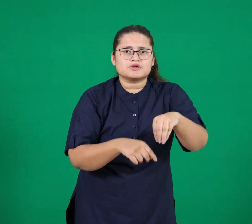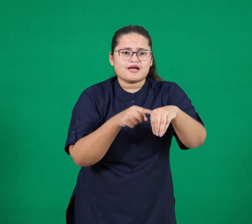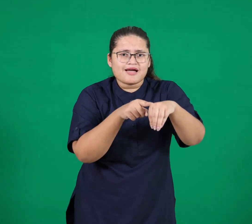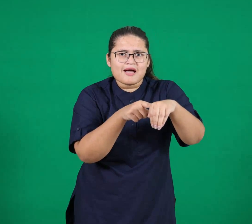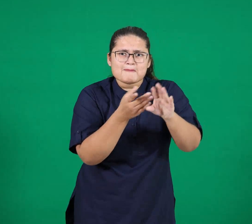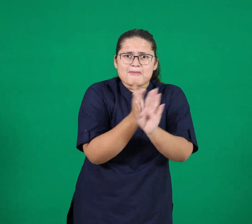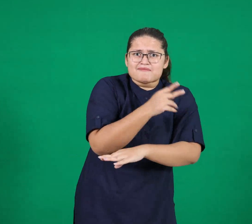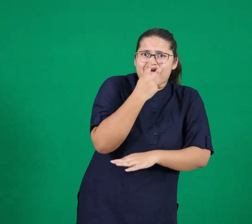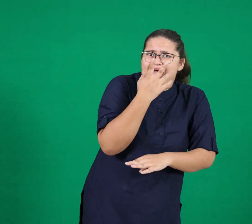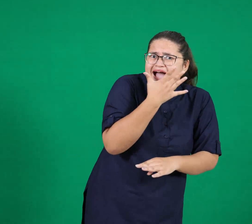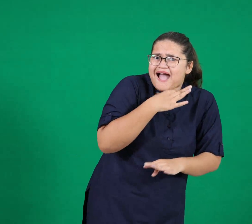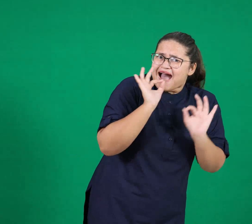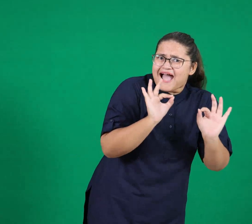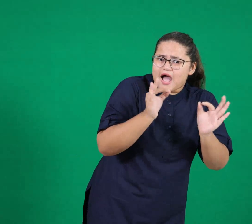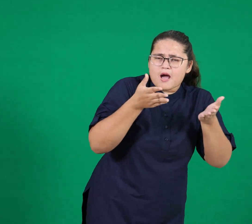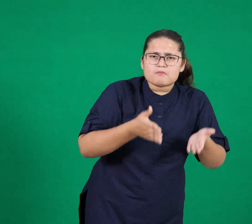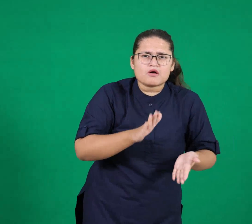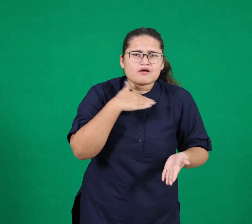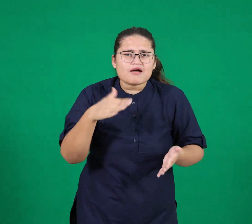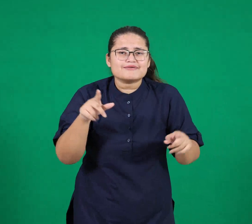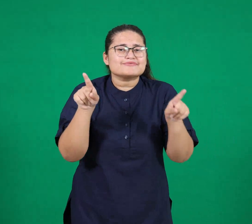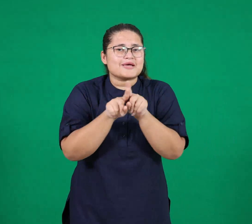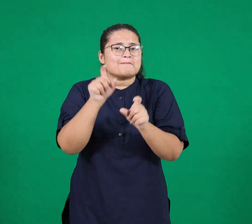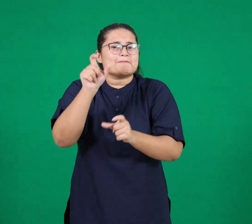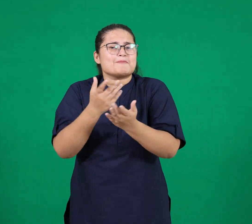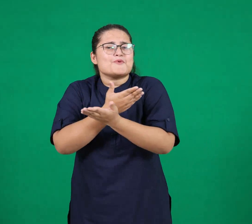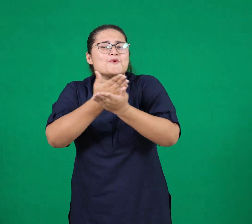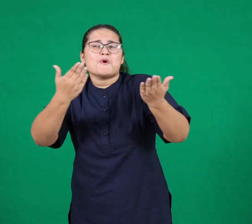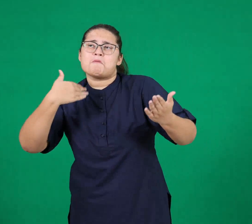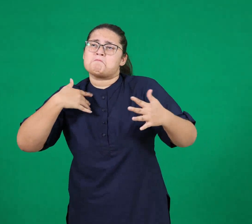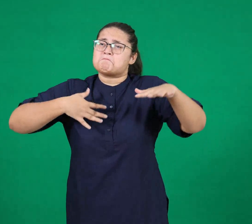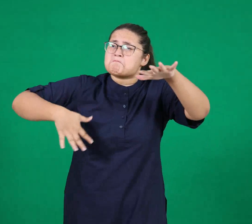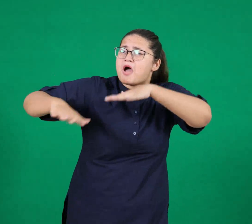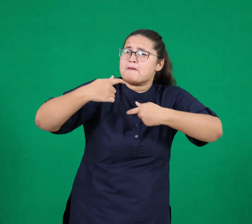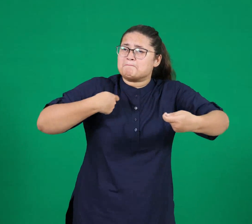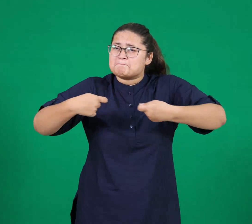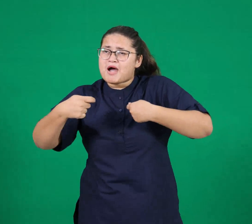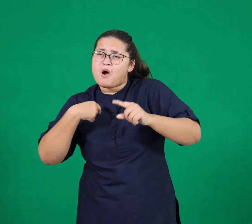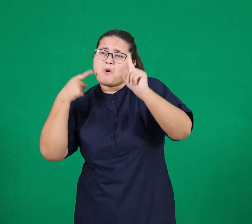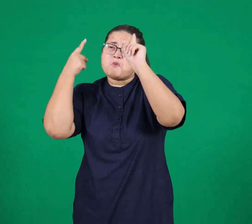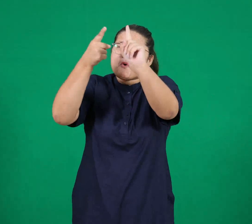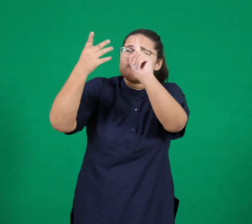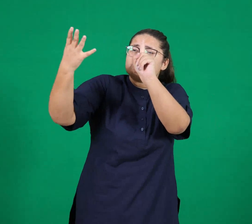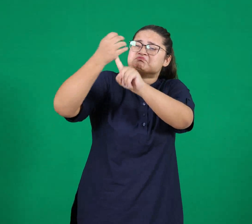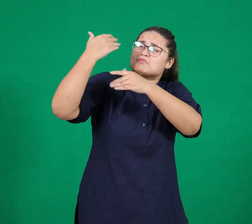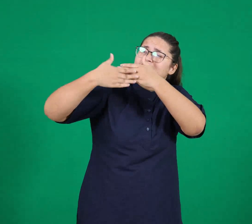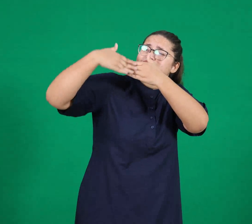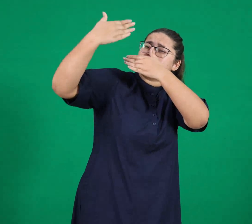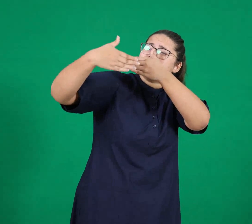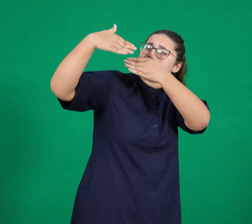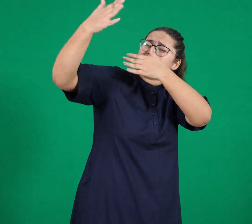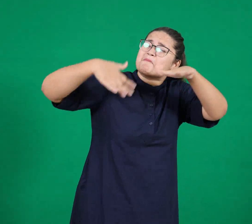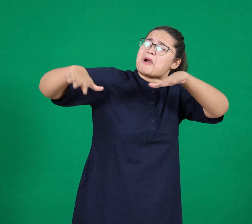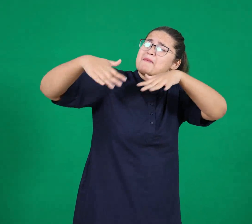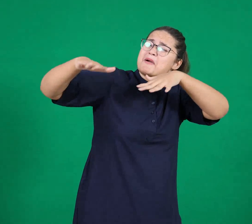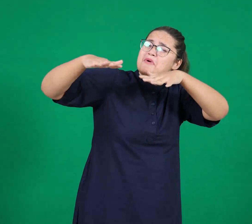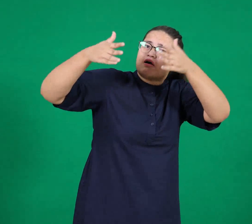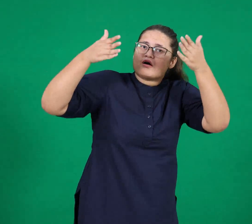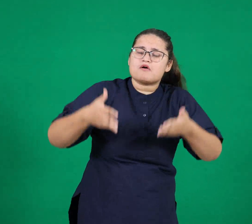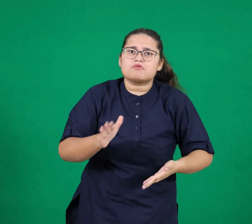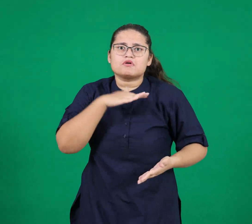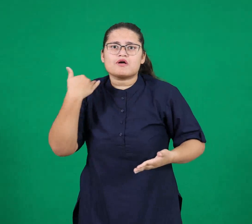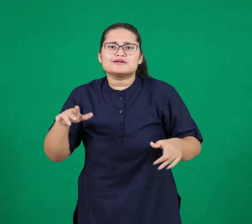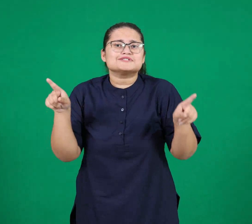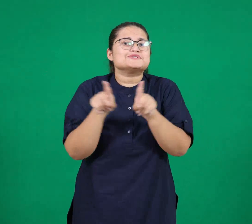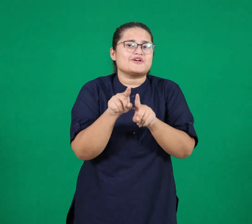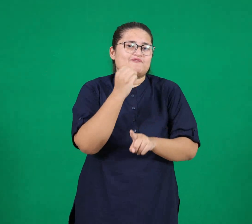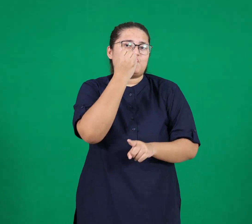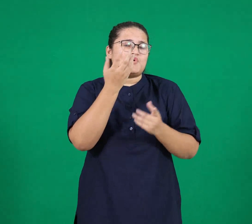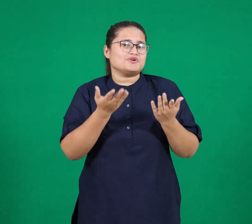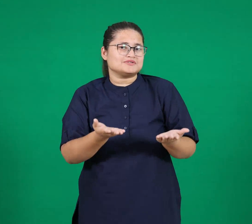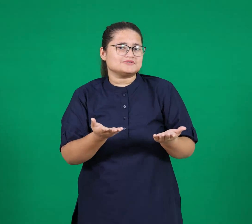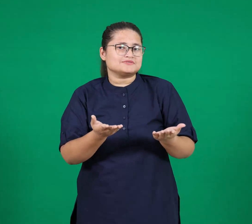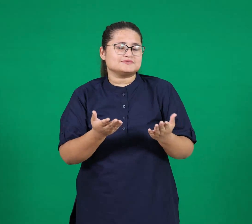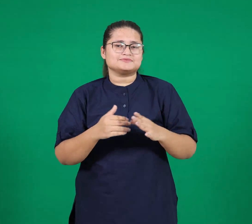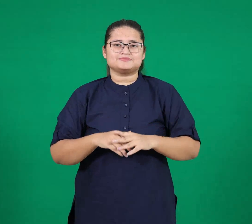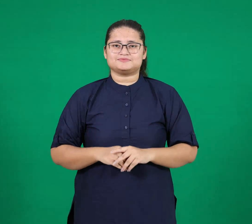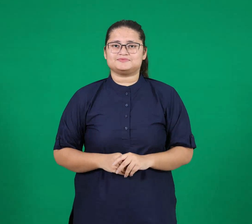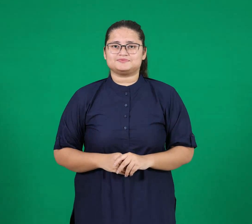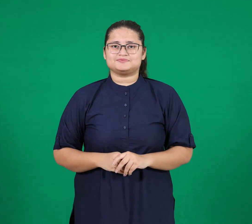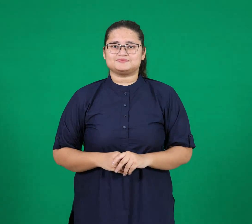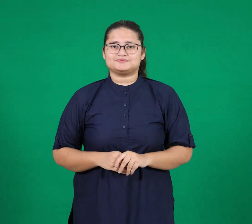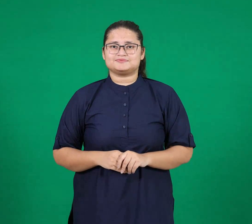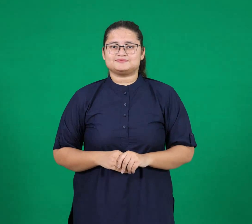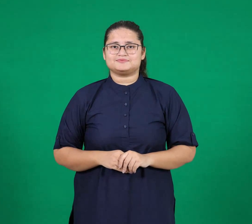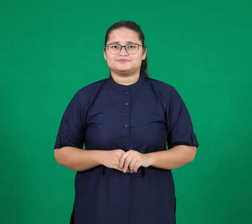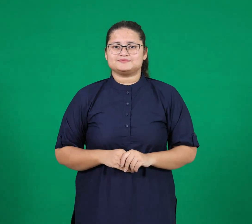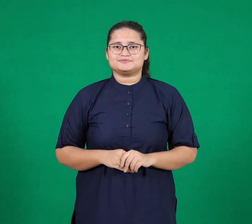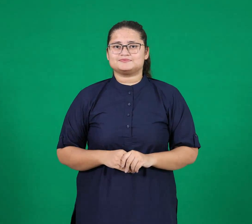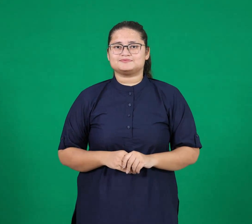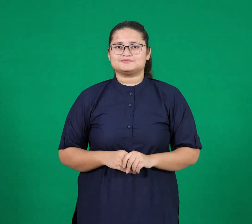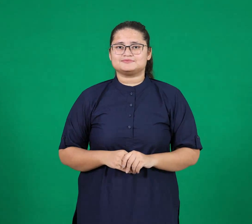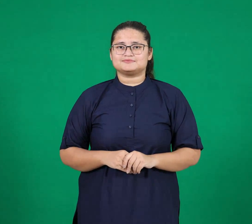So too, the rich man will fade away in the midst of his pursuits.